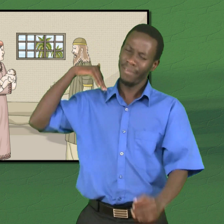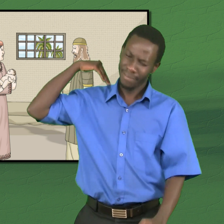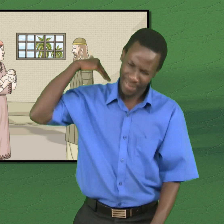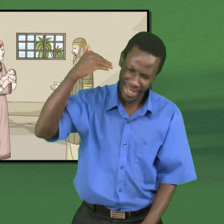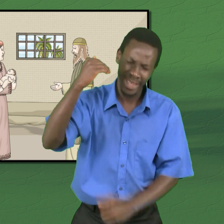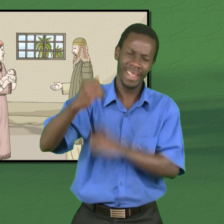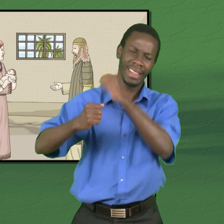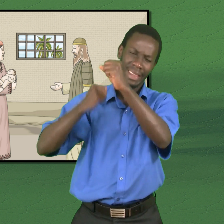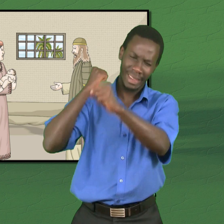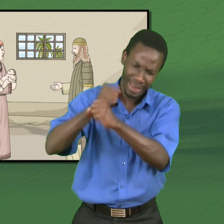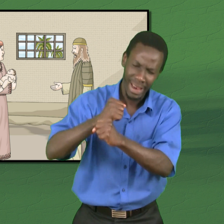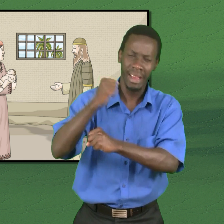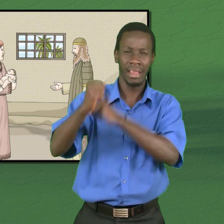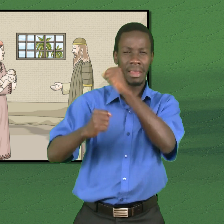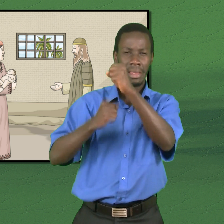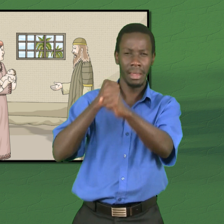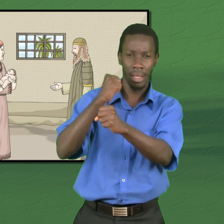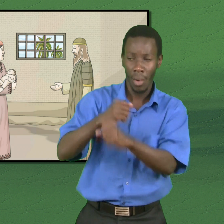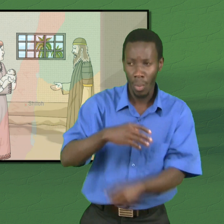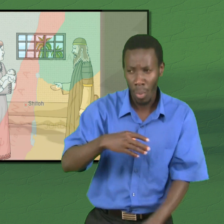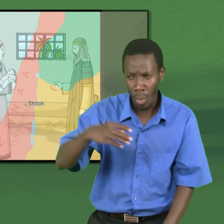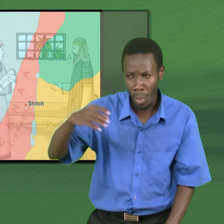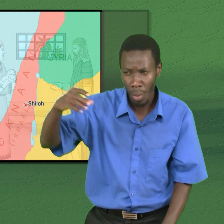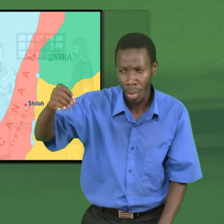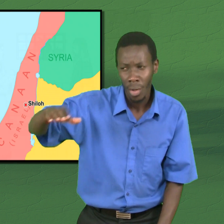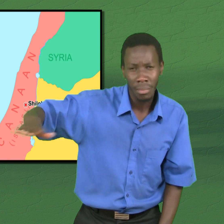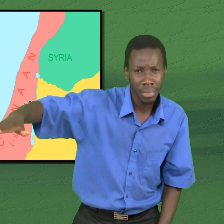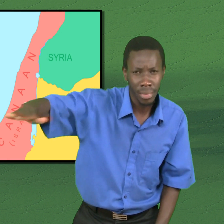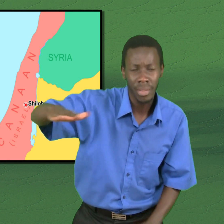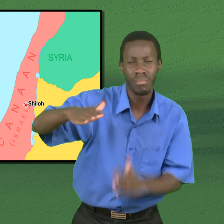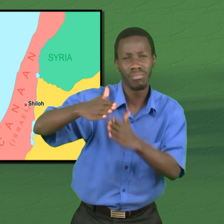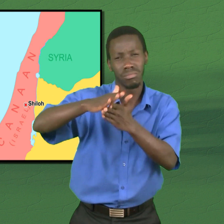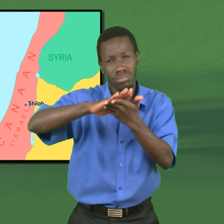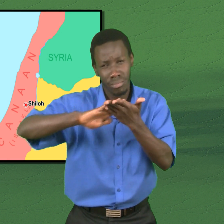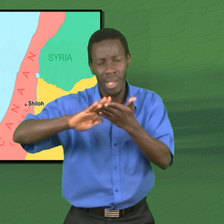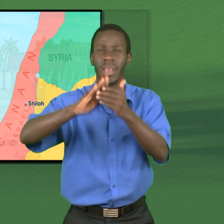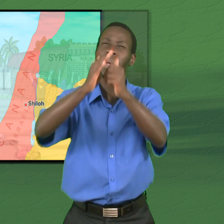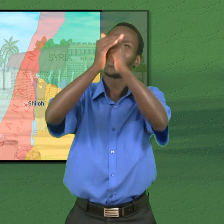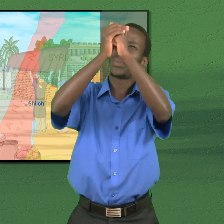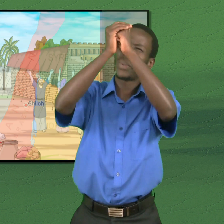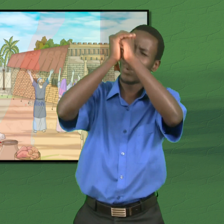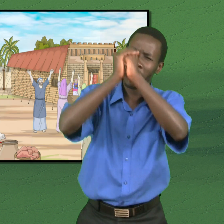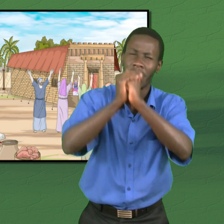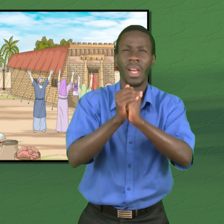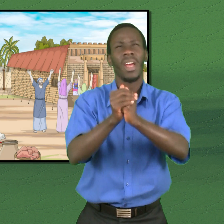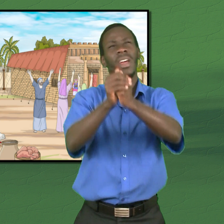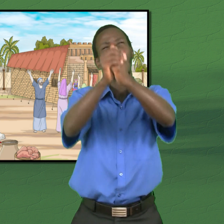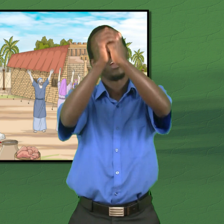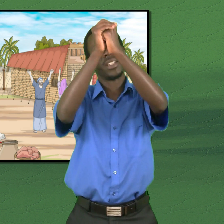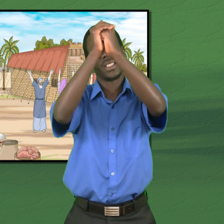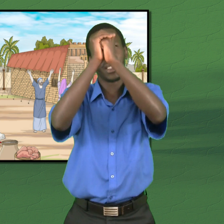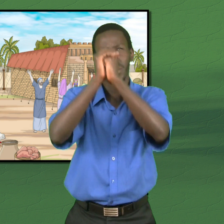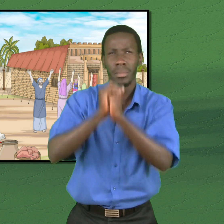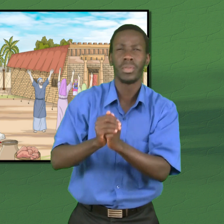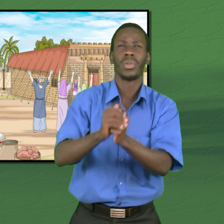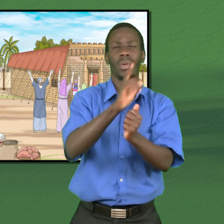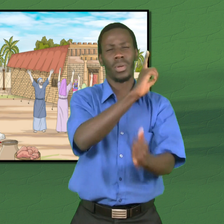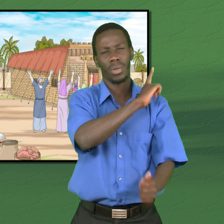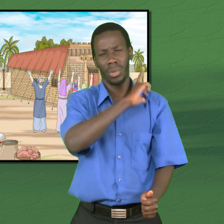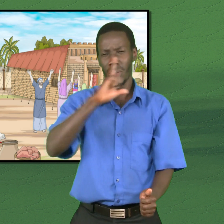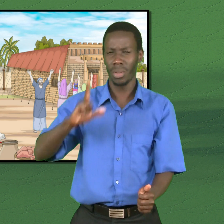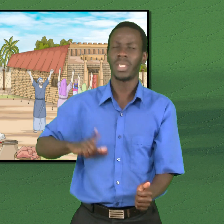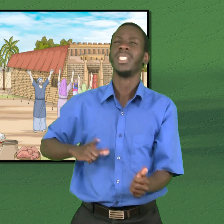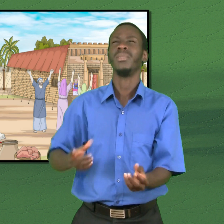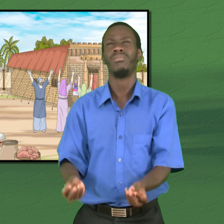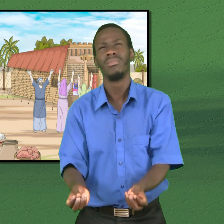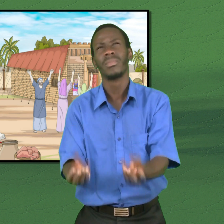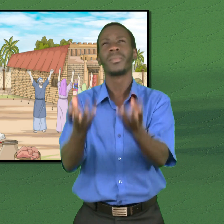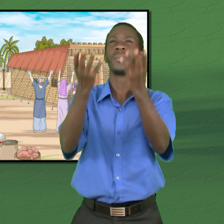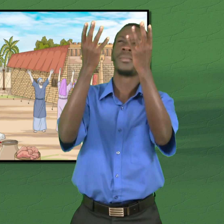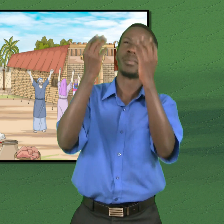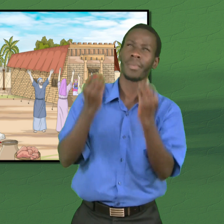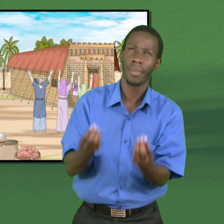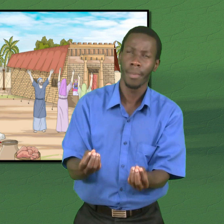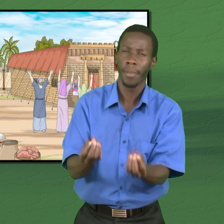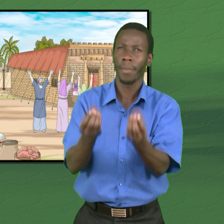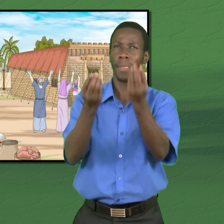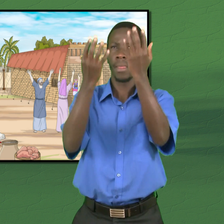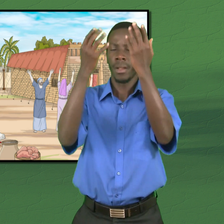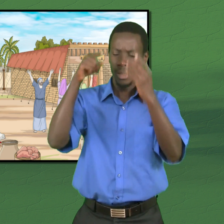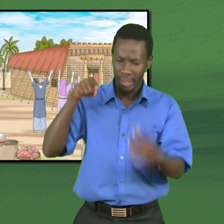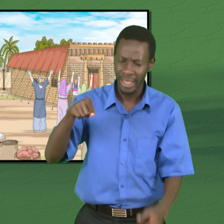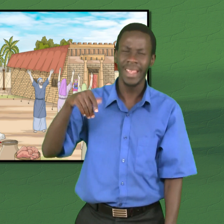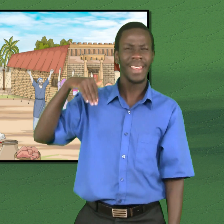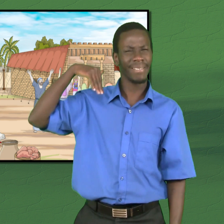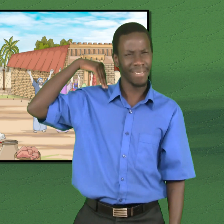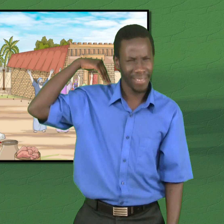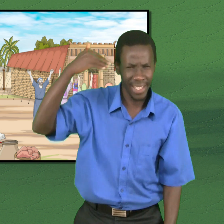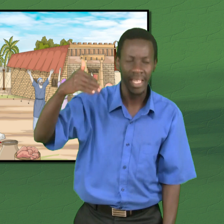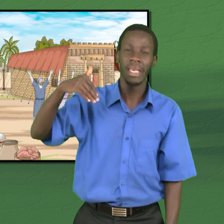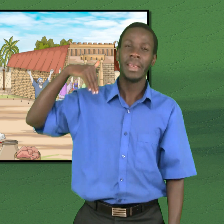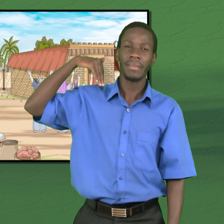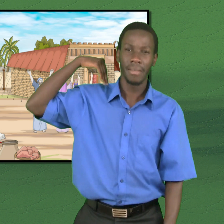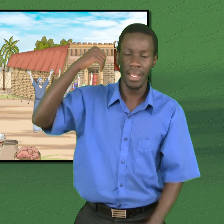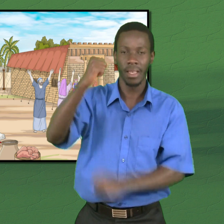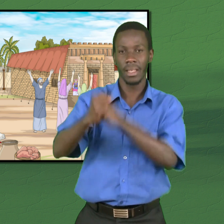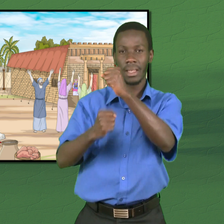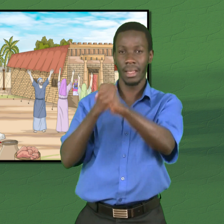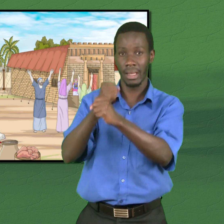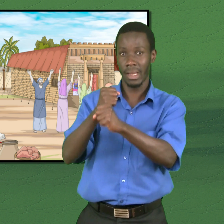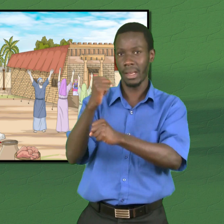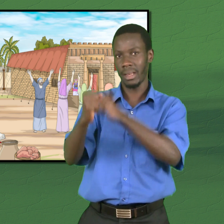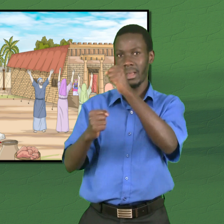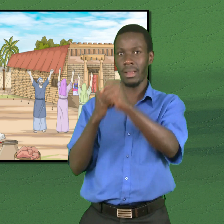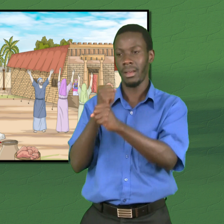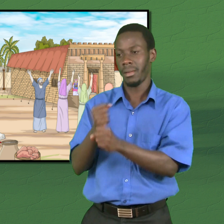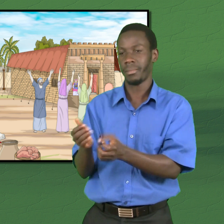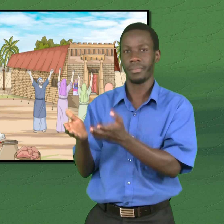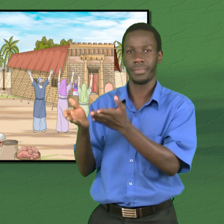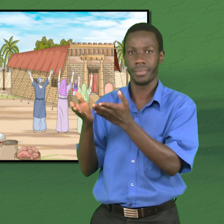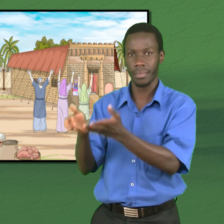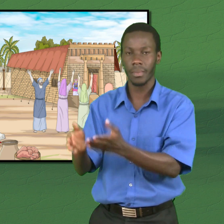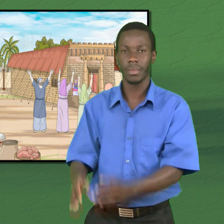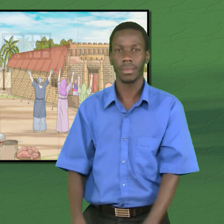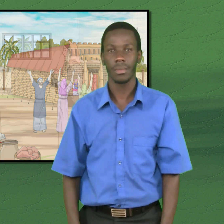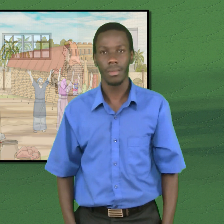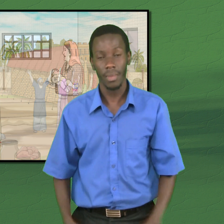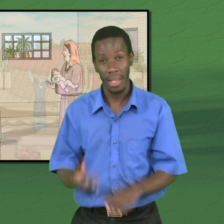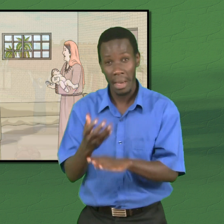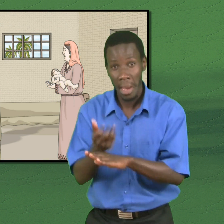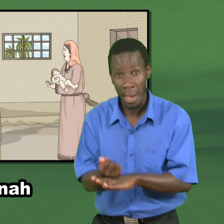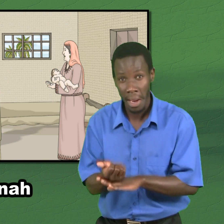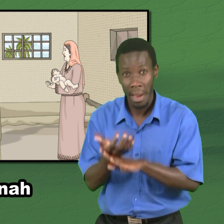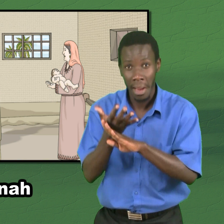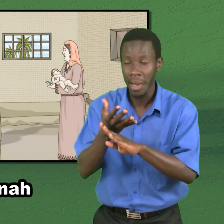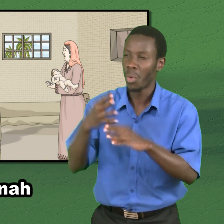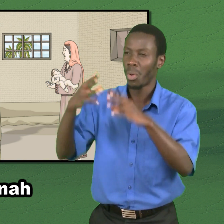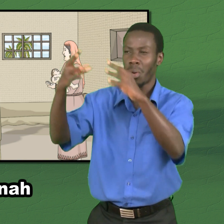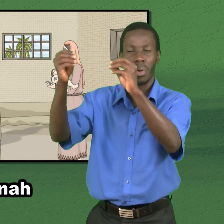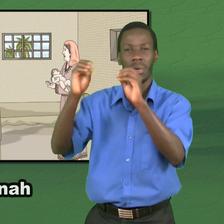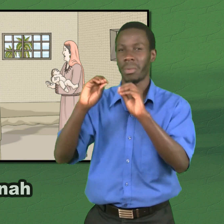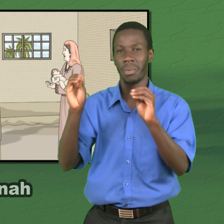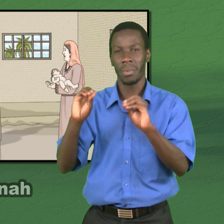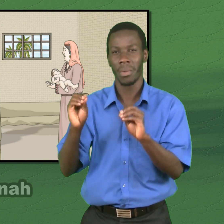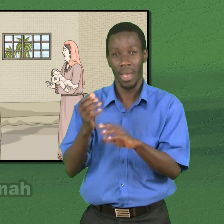Then Elkanah and all his house went up to make the annual sacrifice to the LORD and to fulfill his vow, but Hannah did not go.